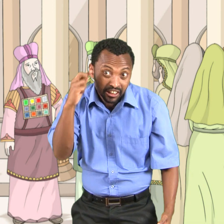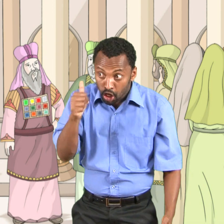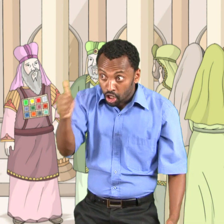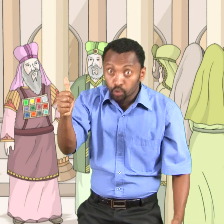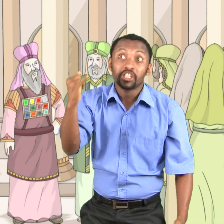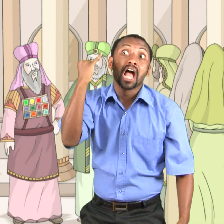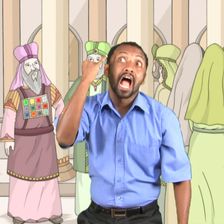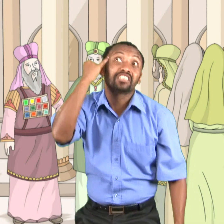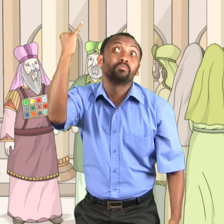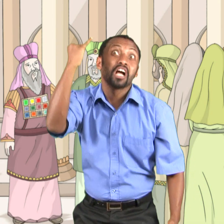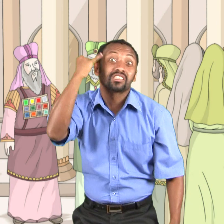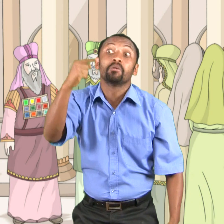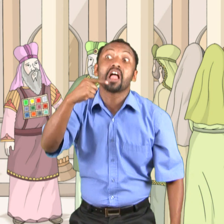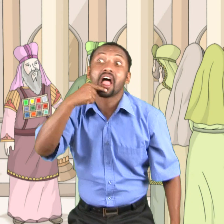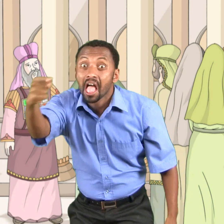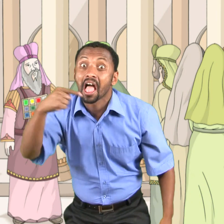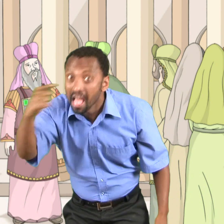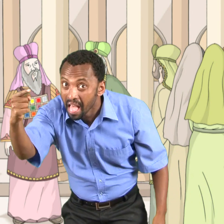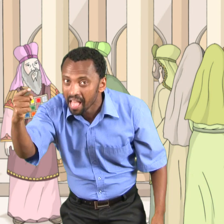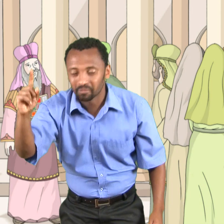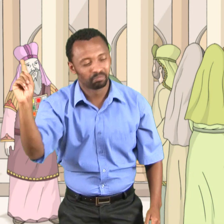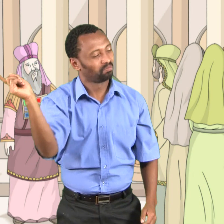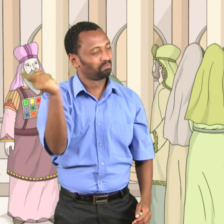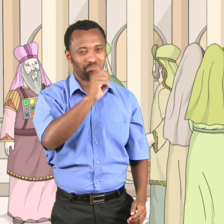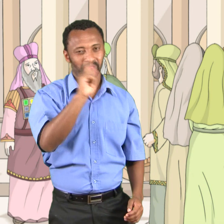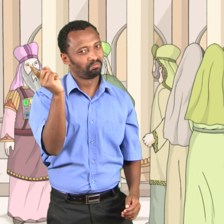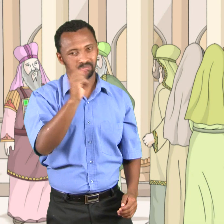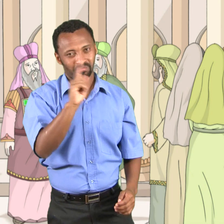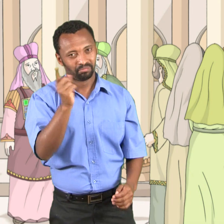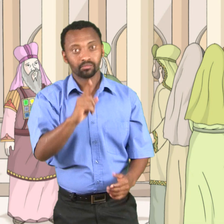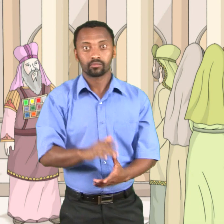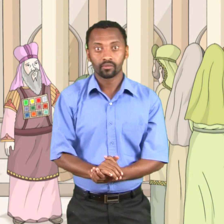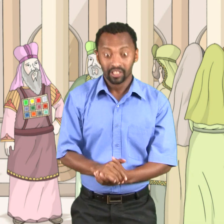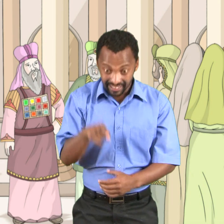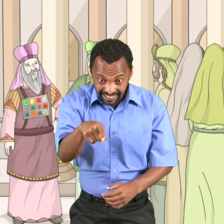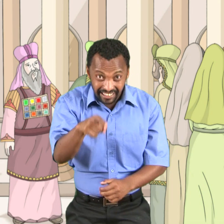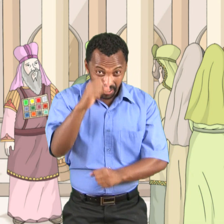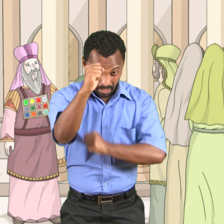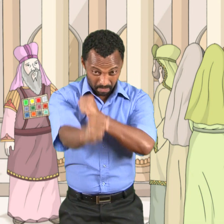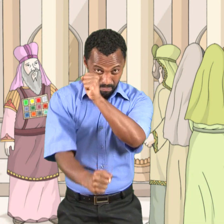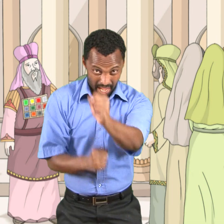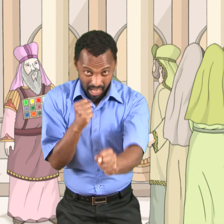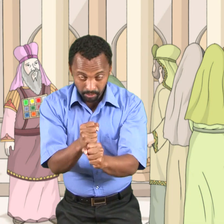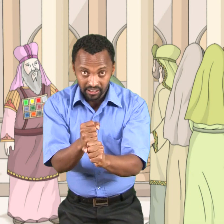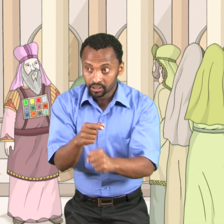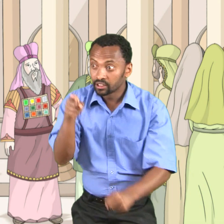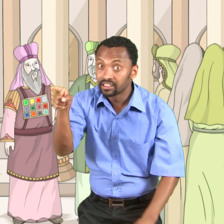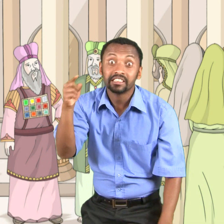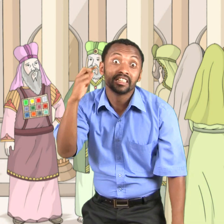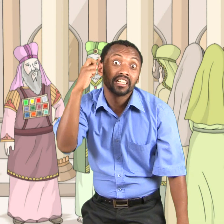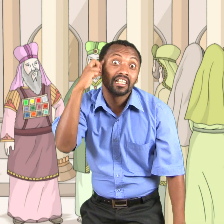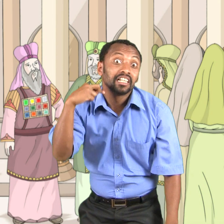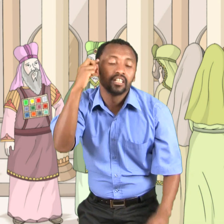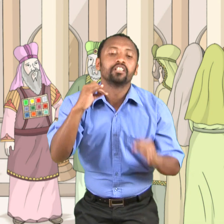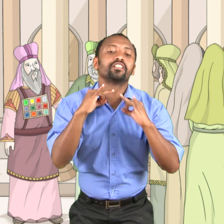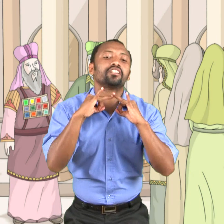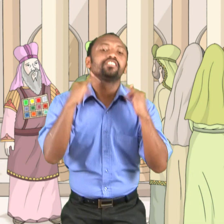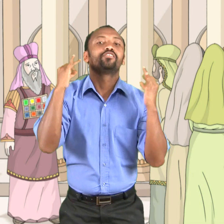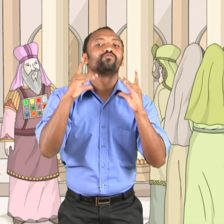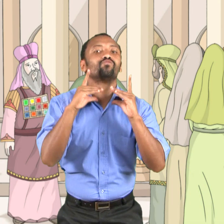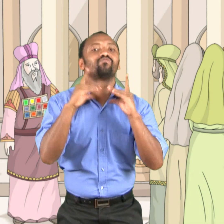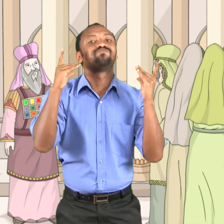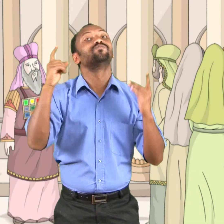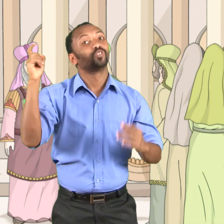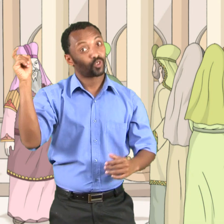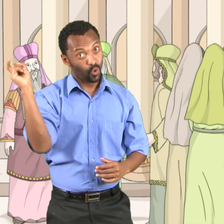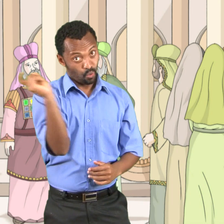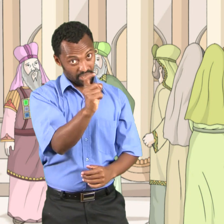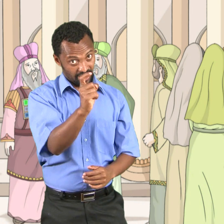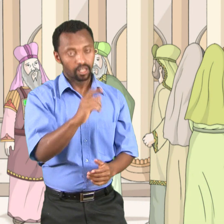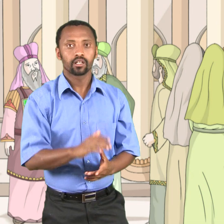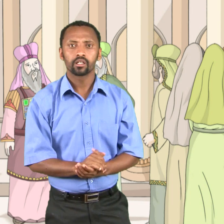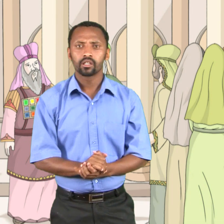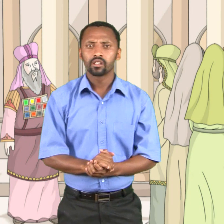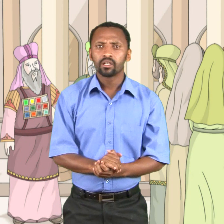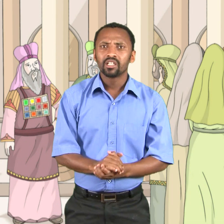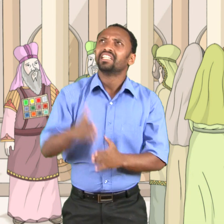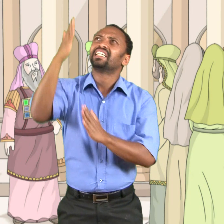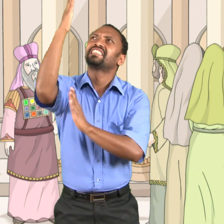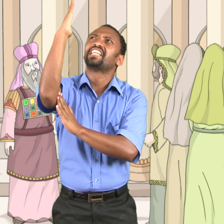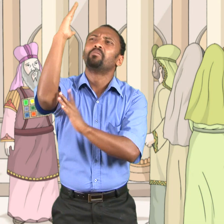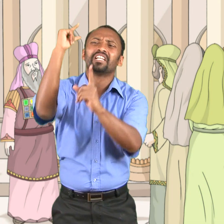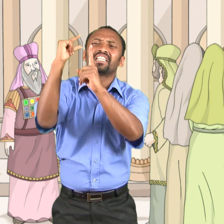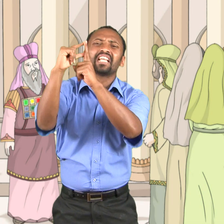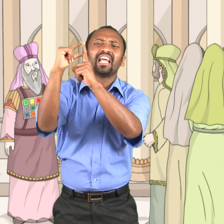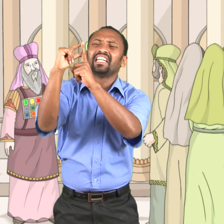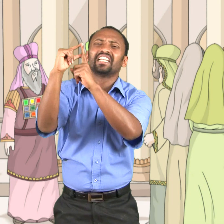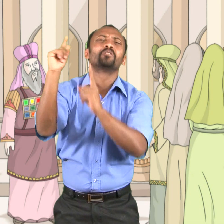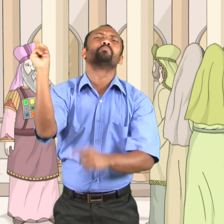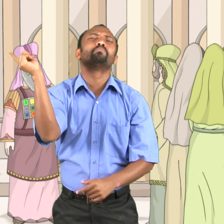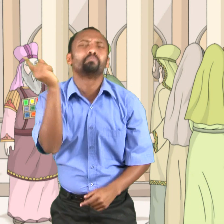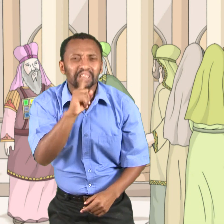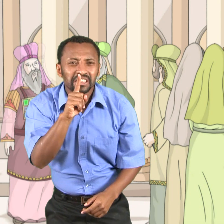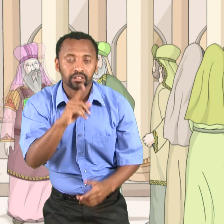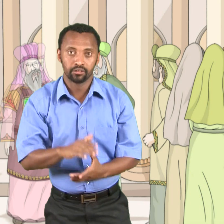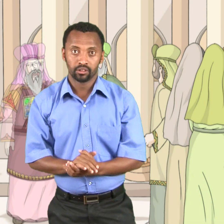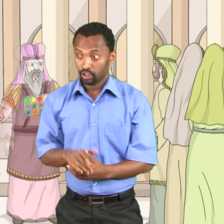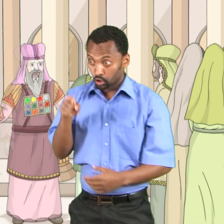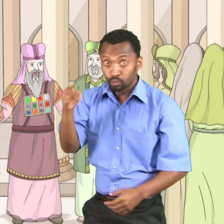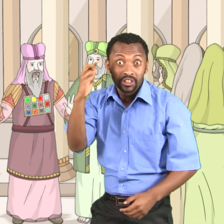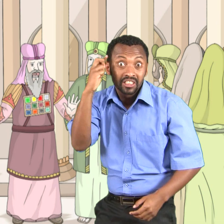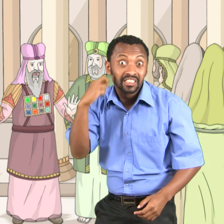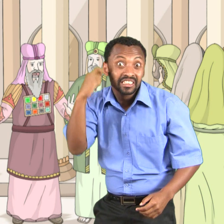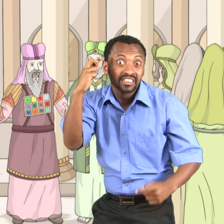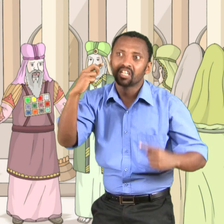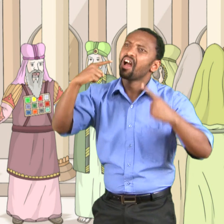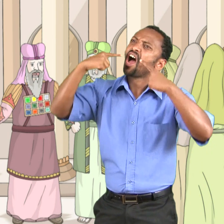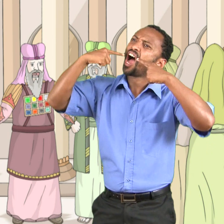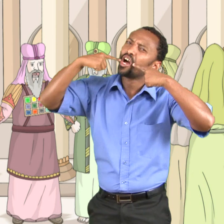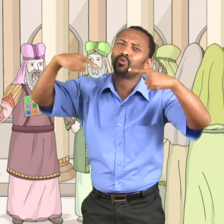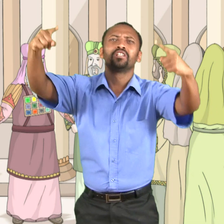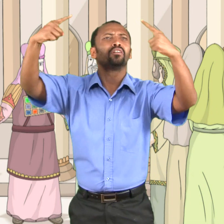Caiaphas did not say this on his own.